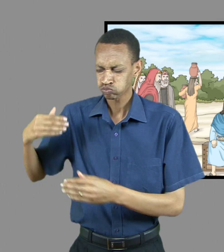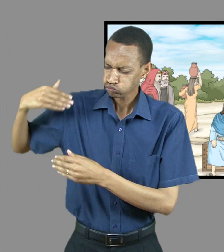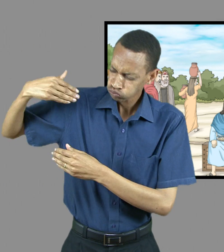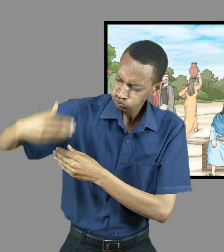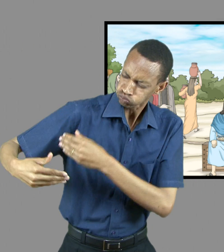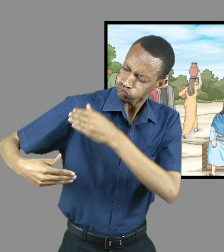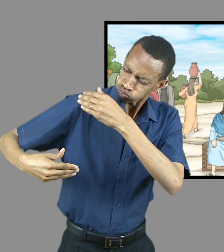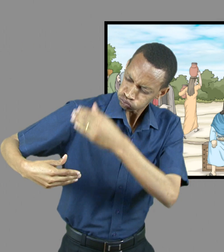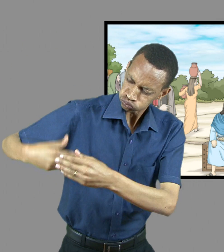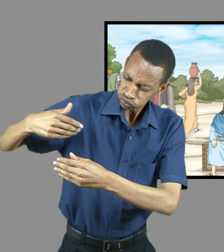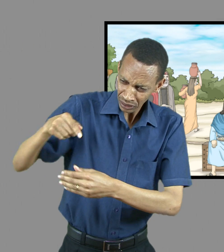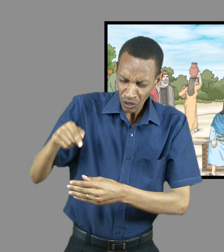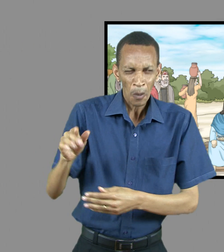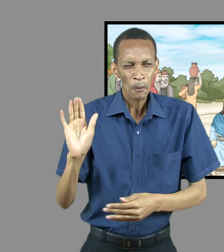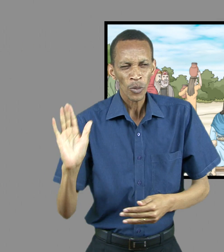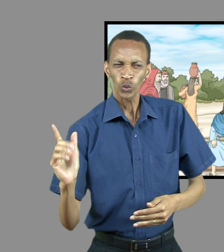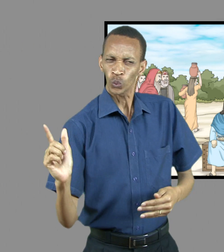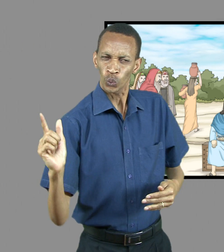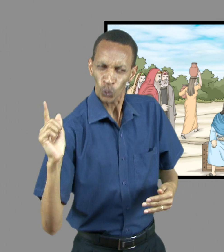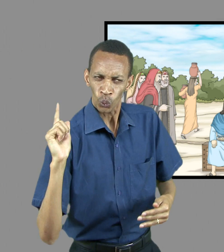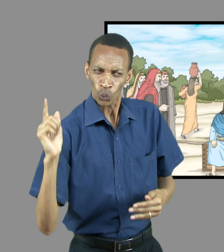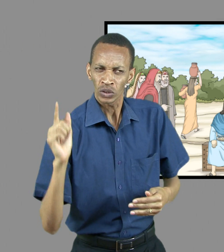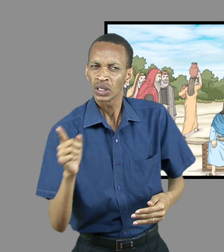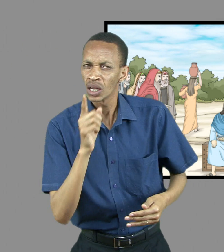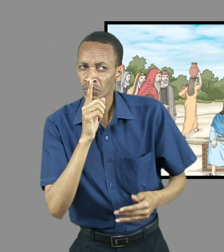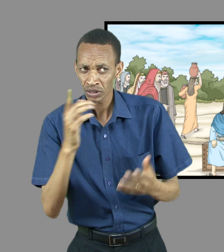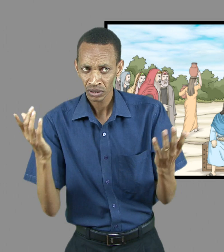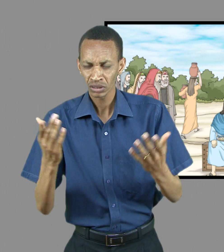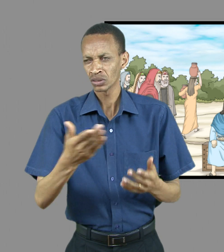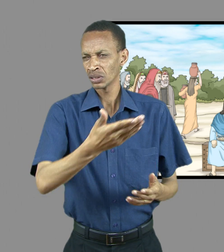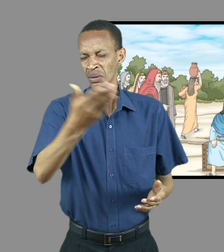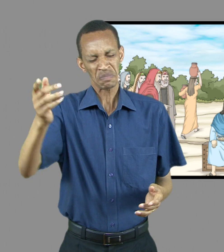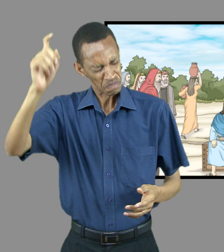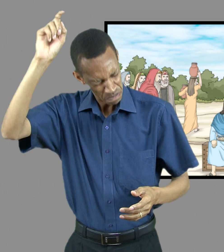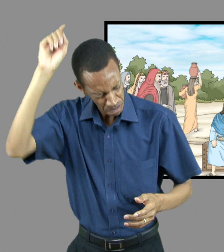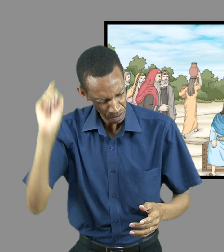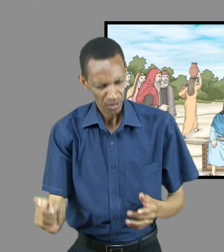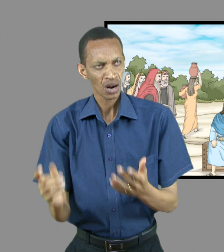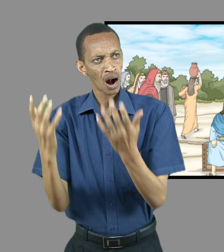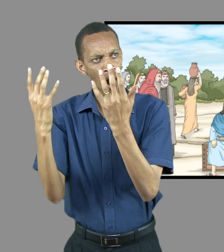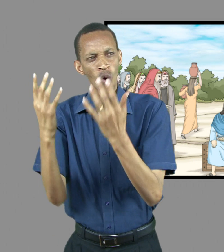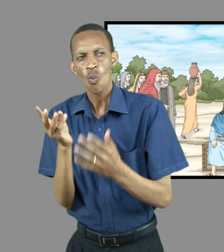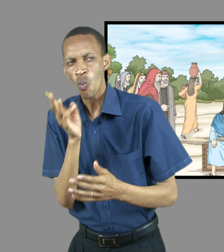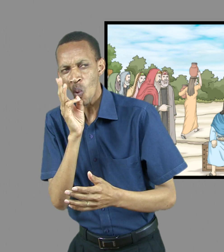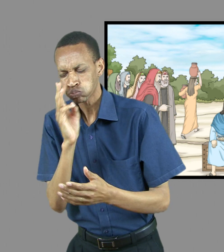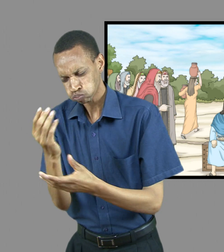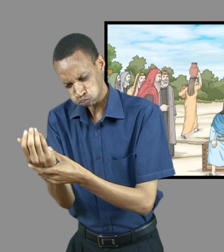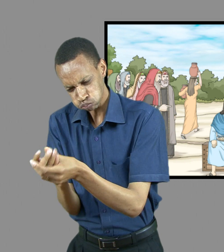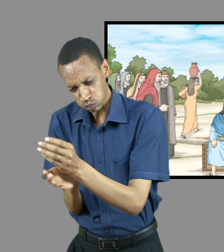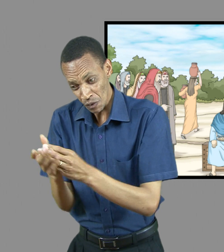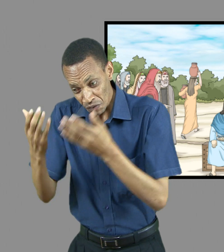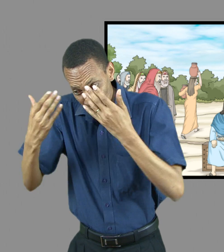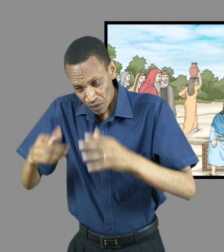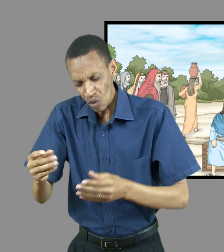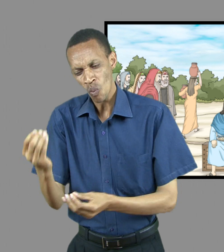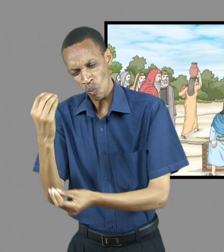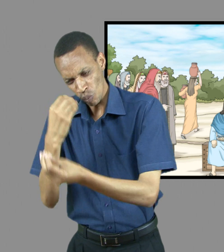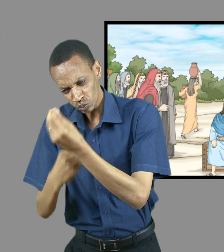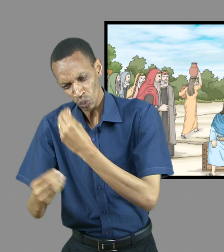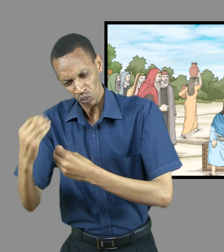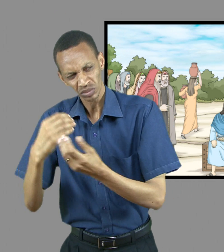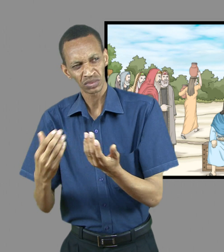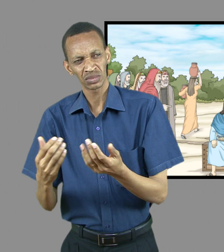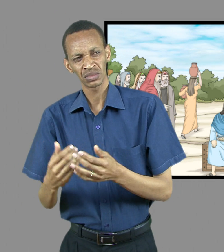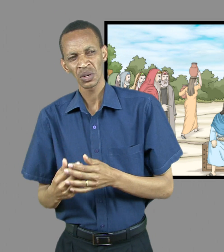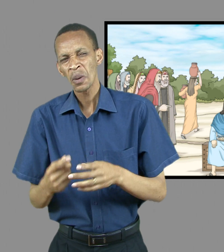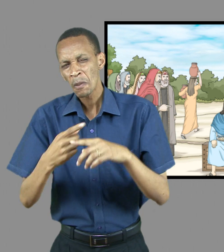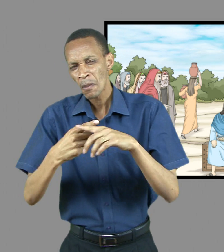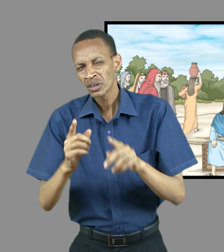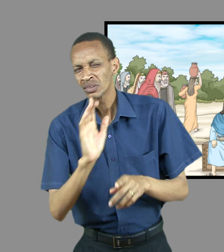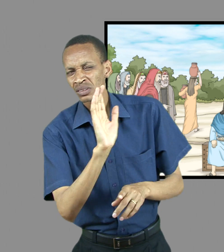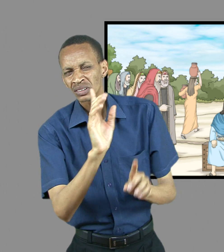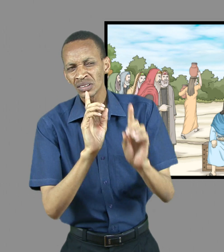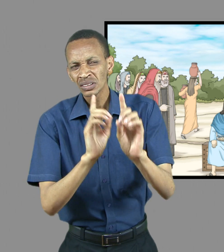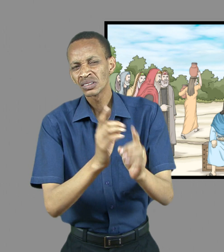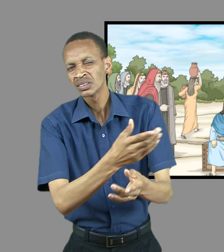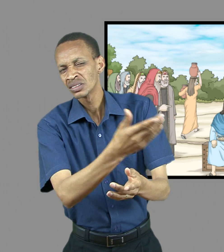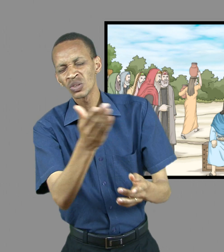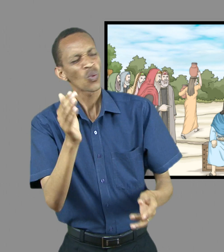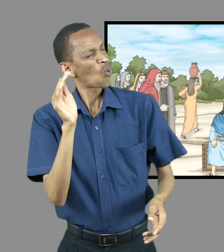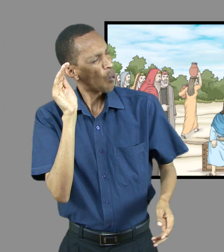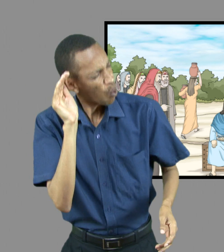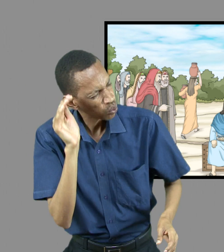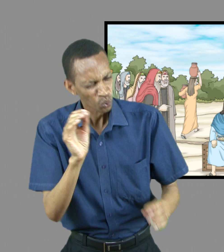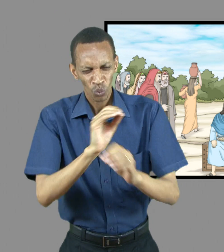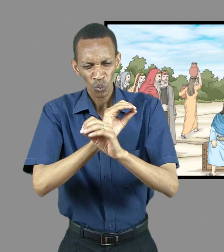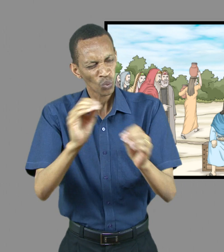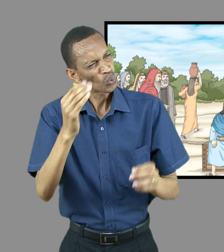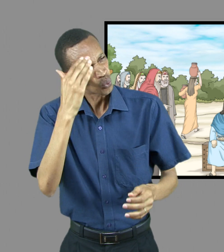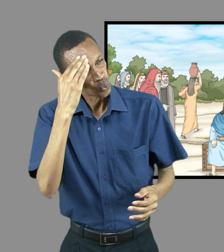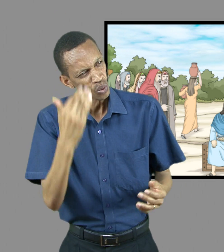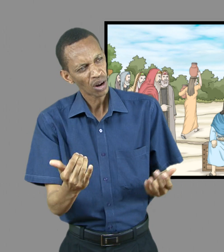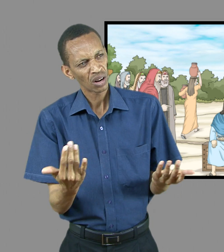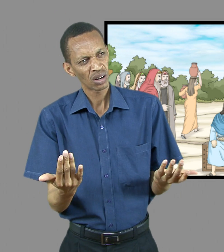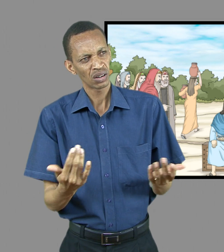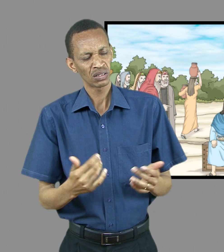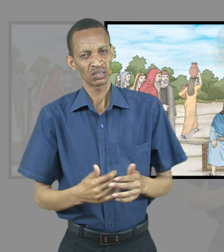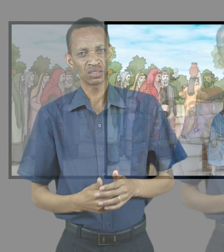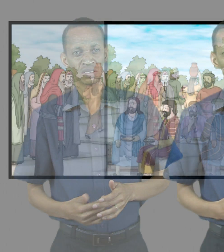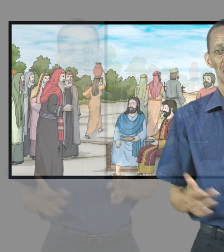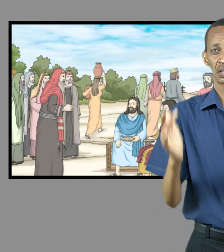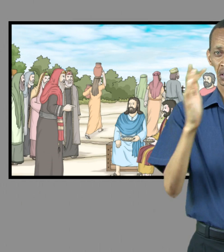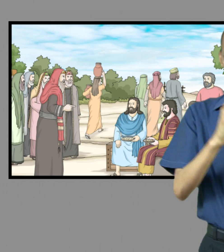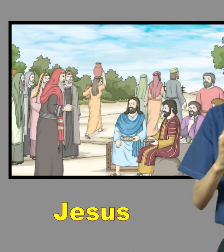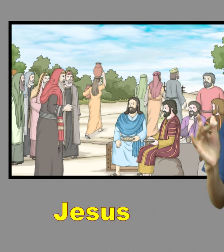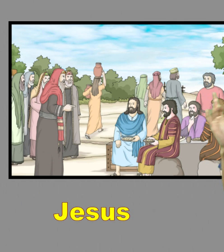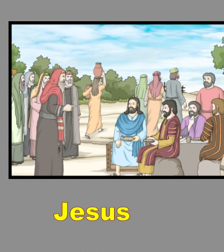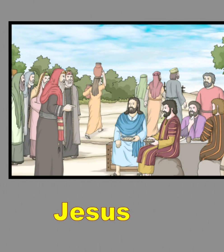They do not wash their hands before they eat.”